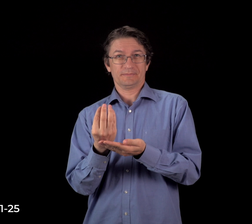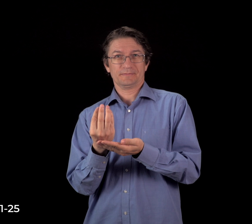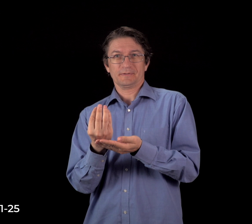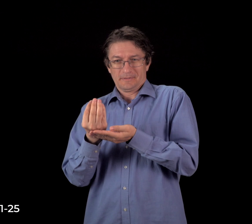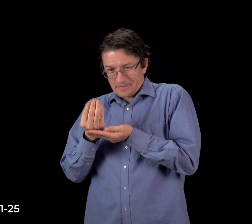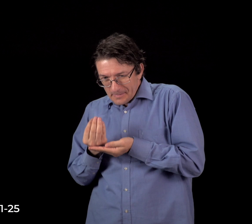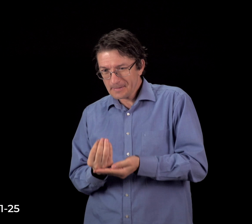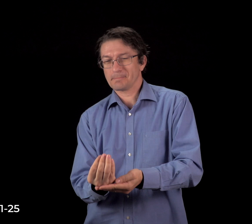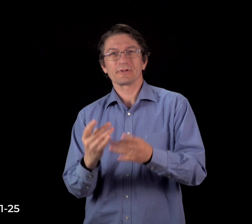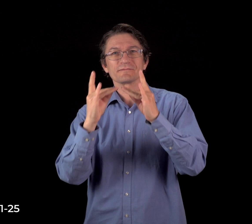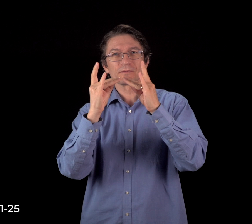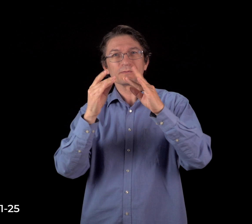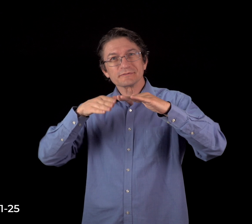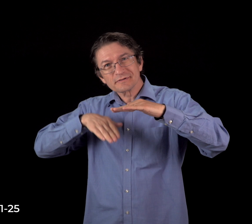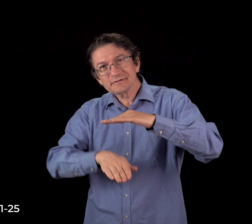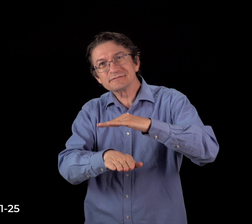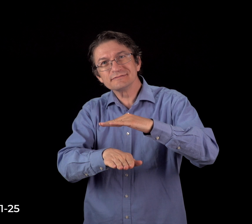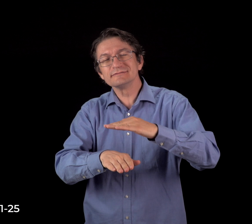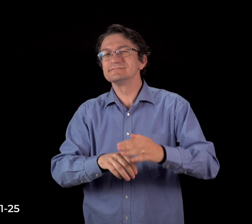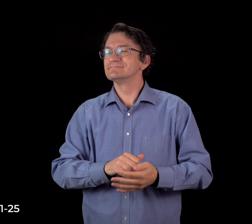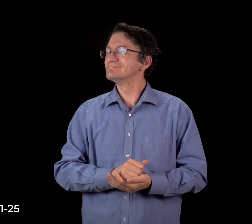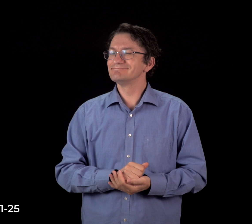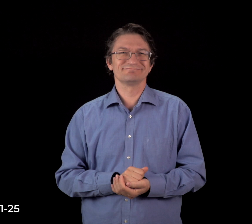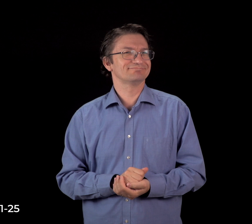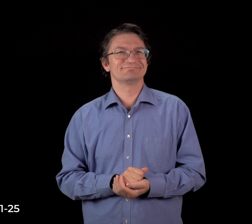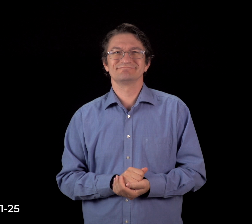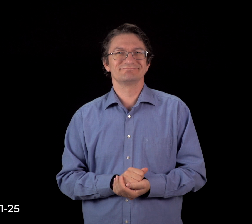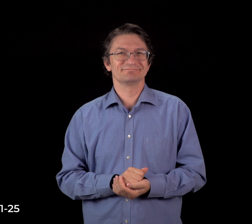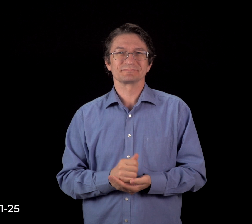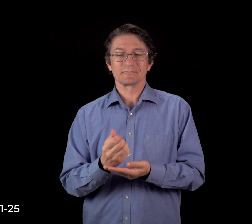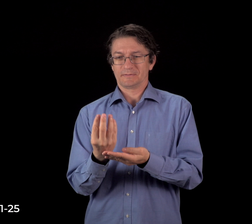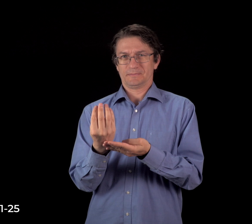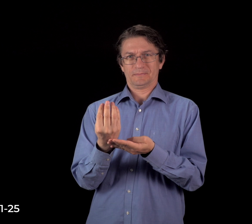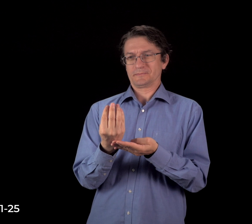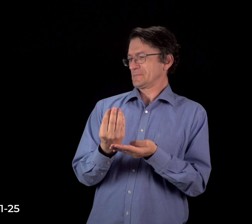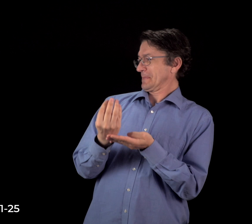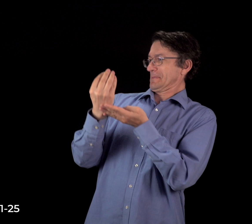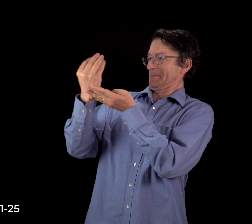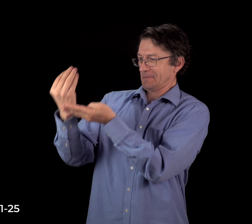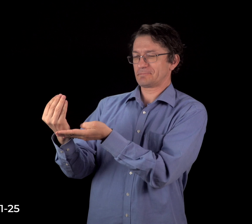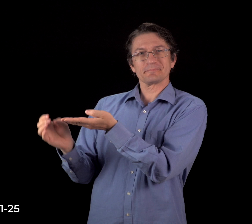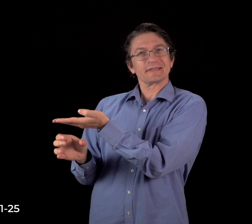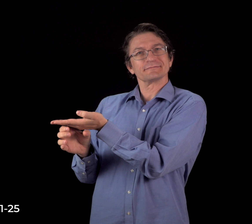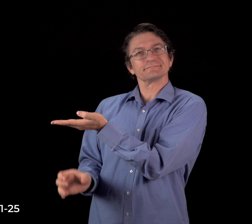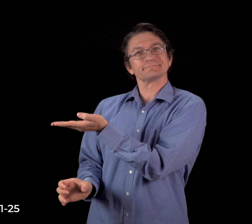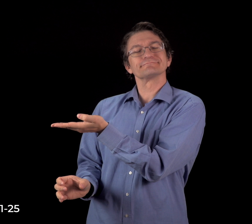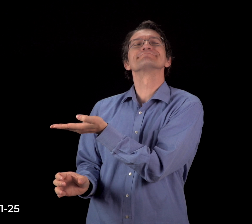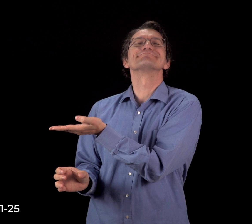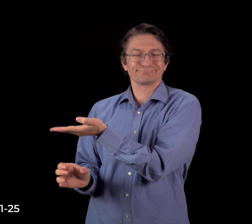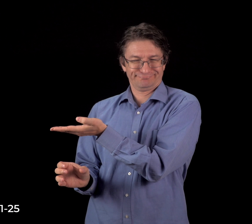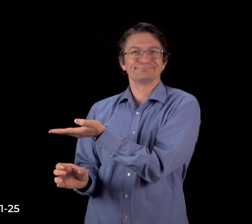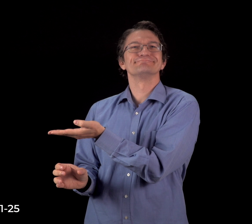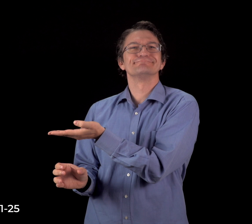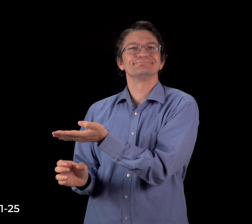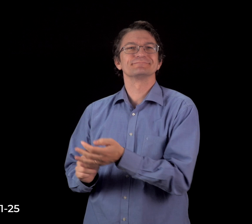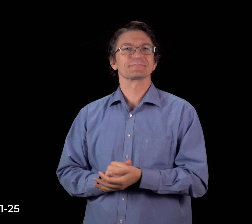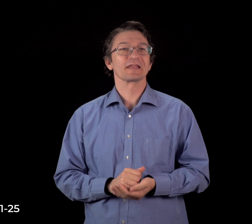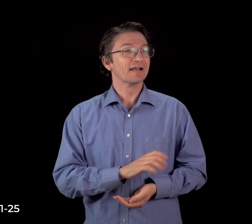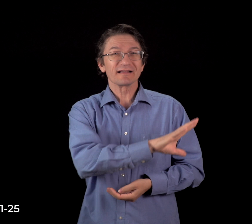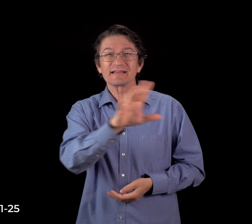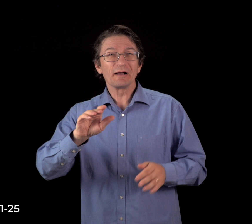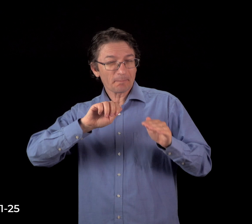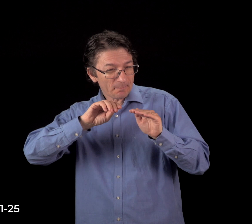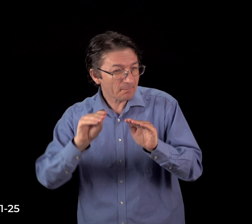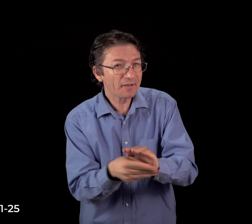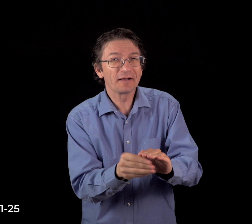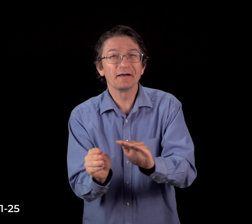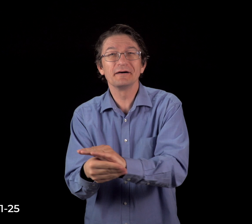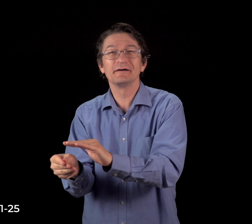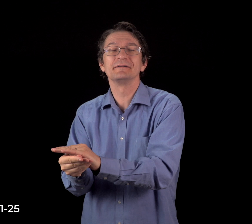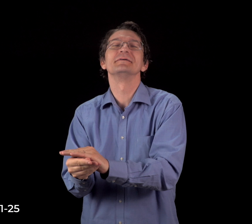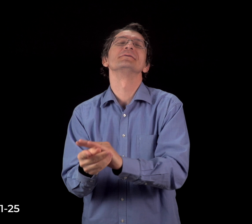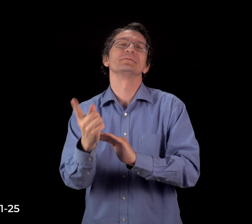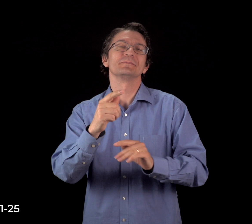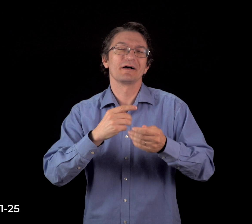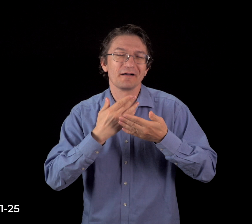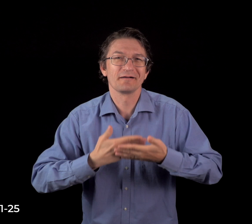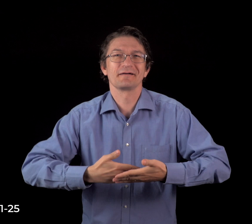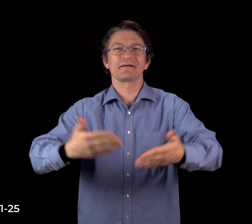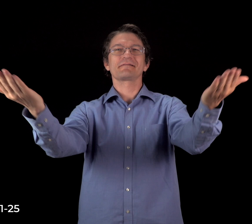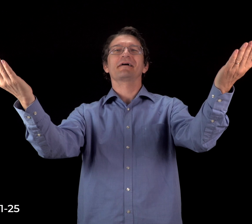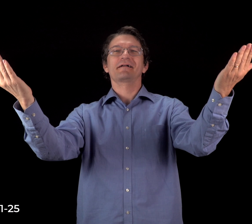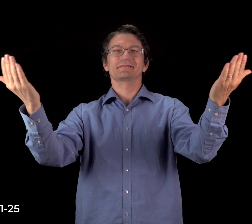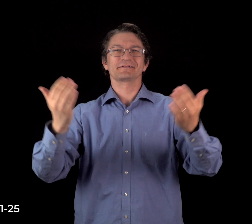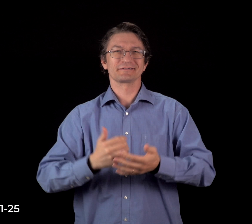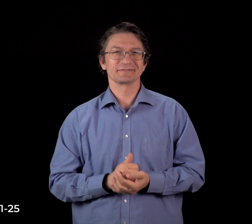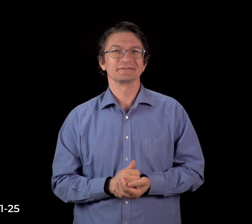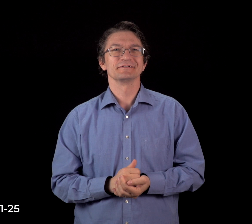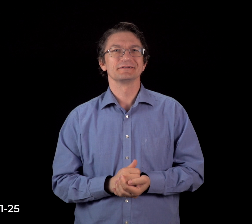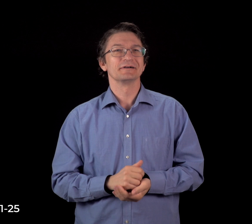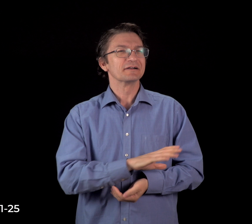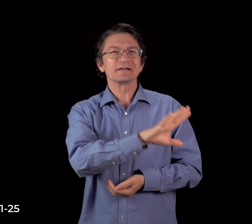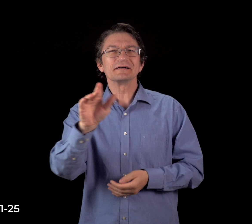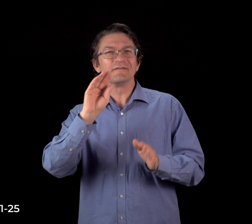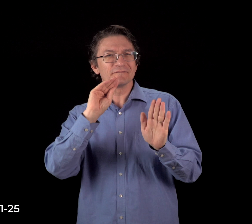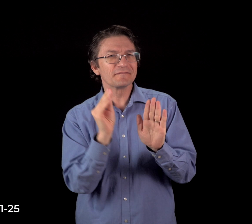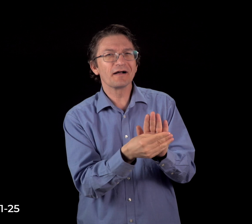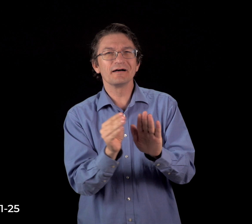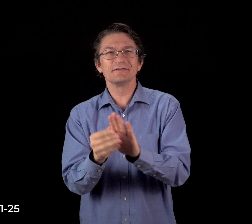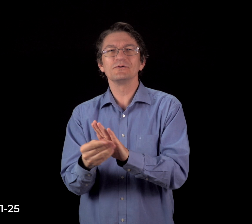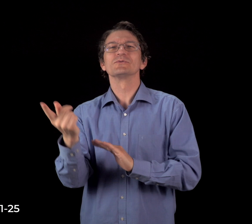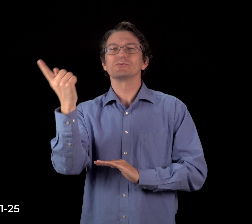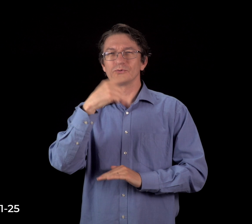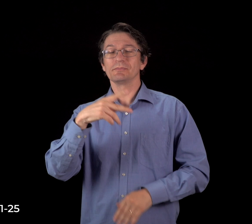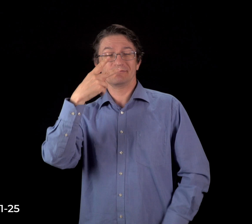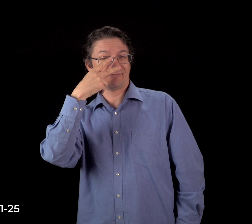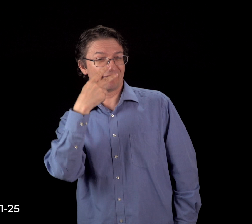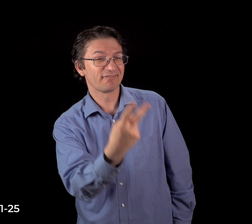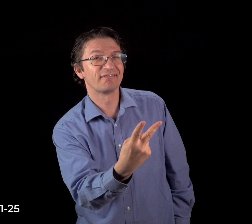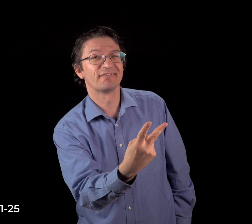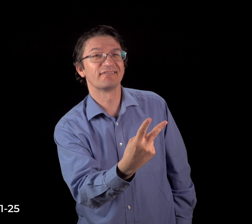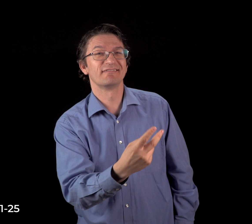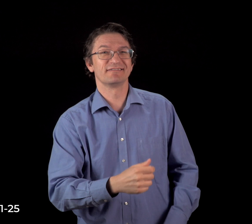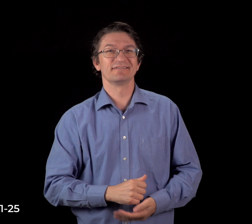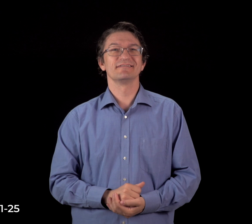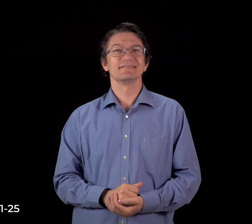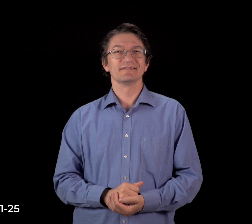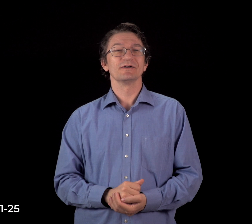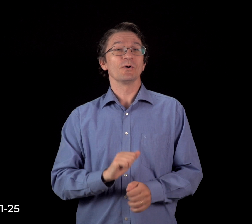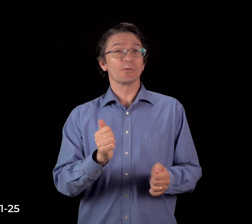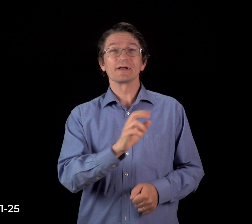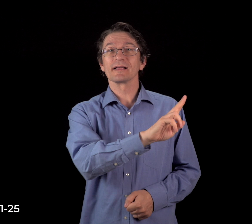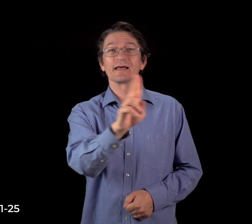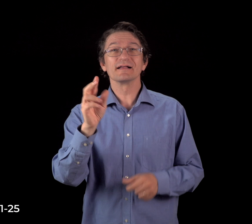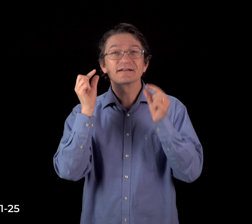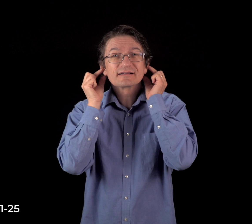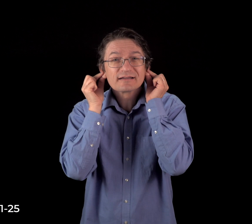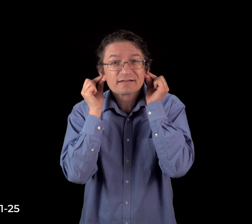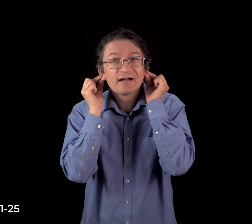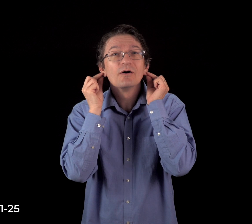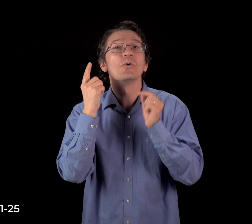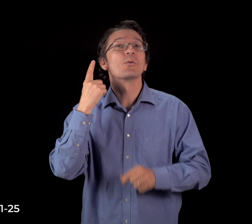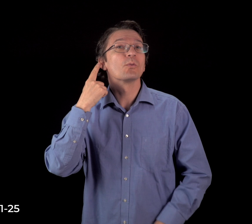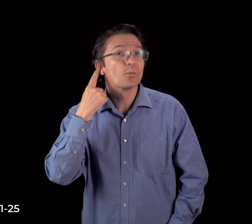For there is nothing hidden that will not be disclosed, and nothing concealed that will not be brought to light.